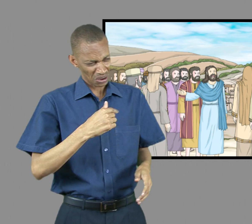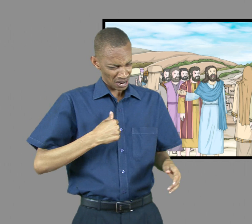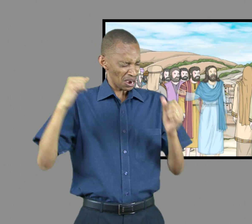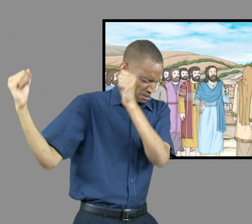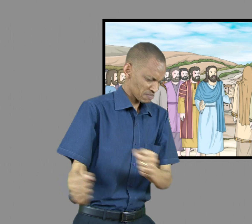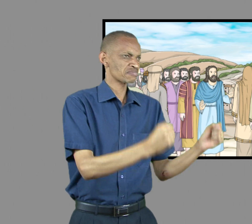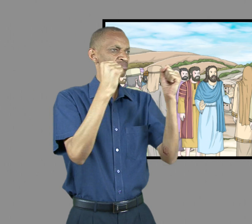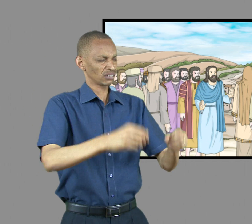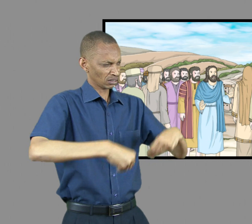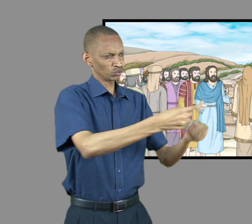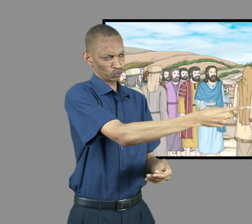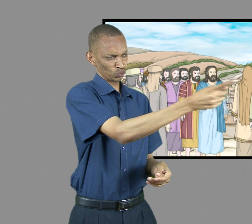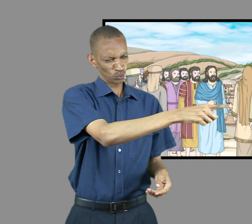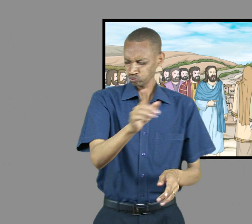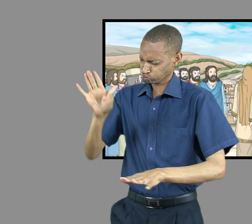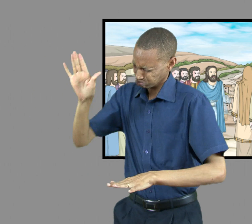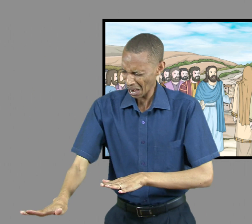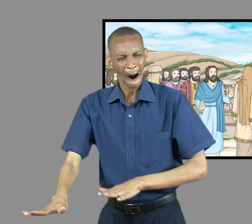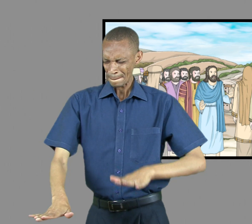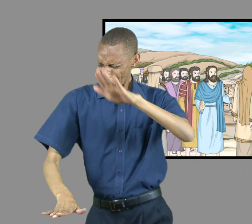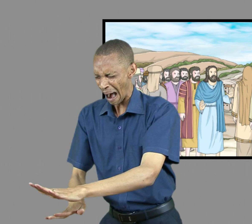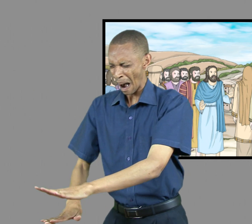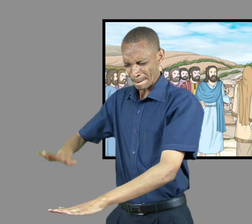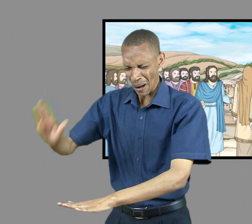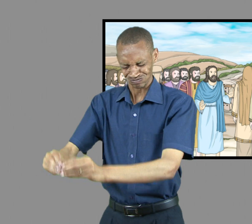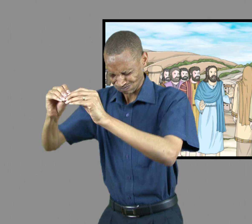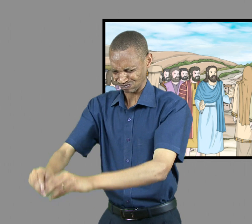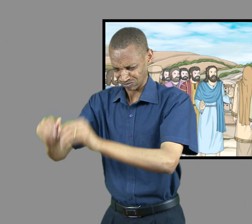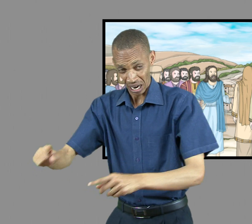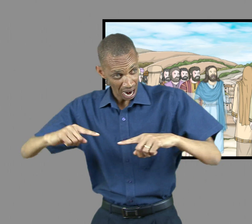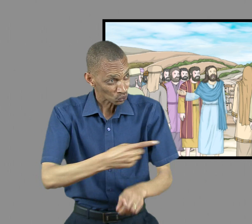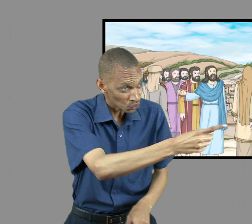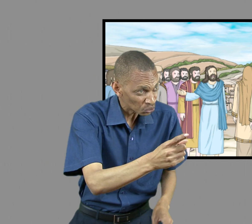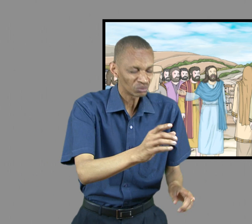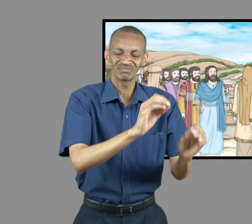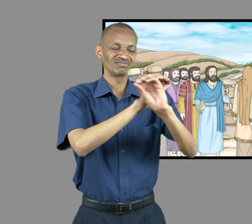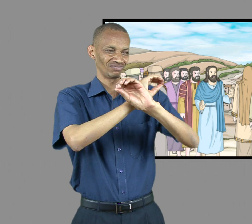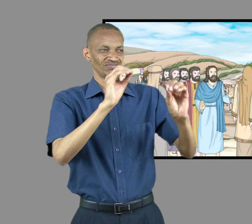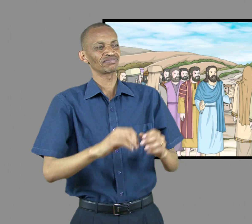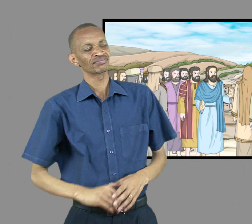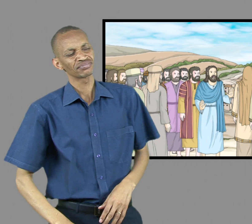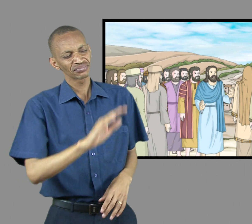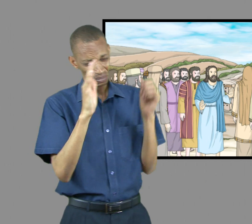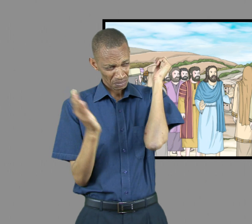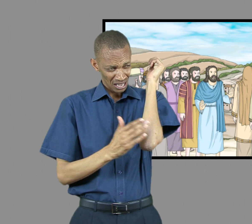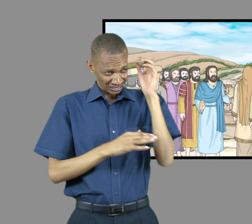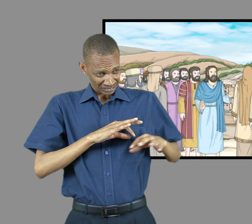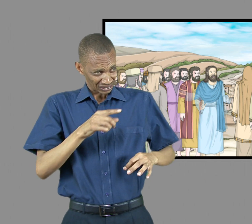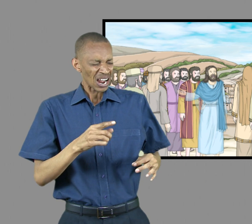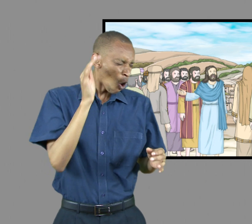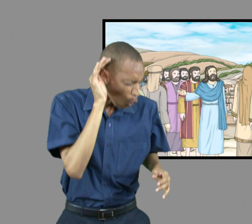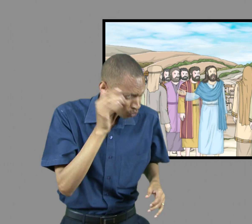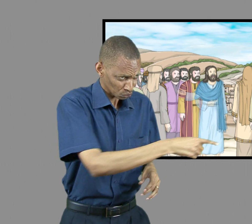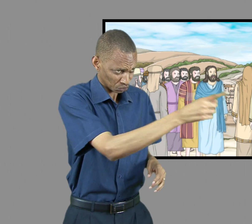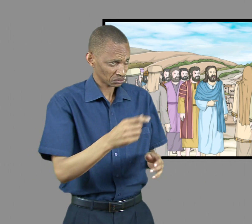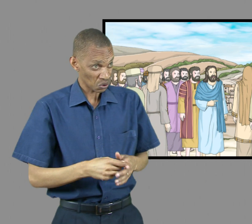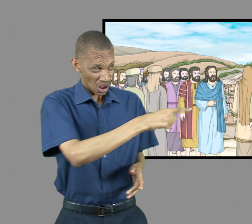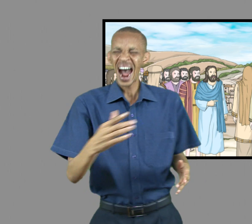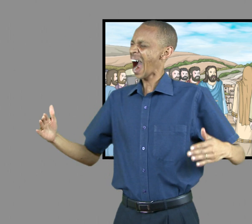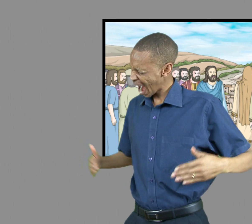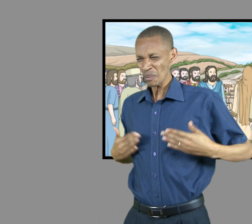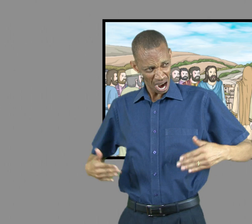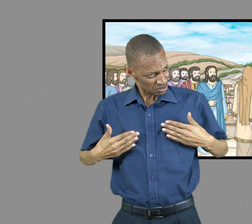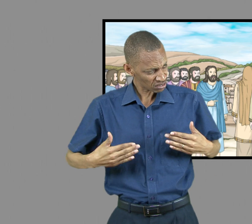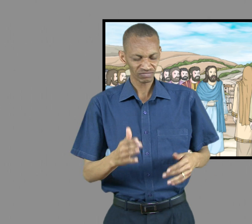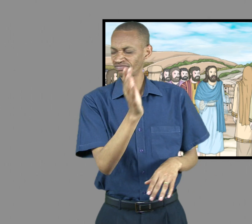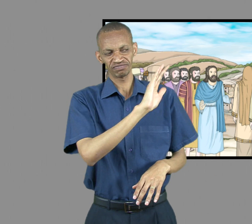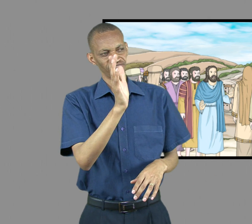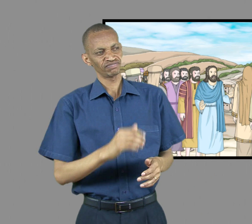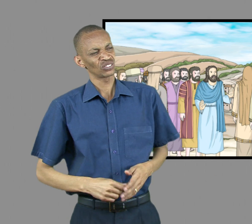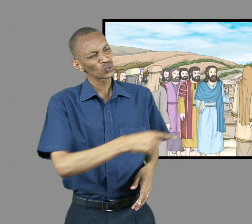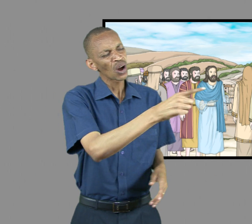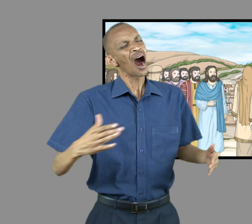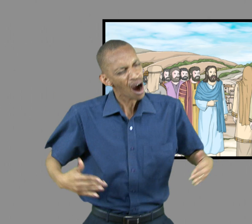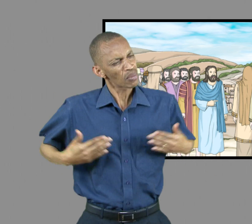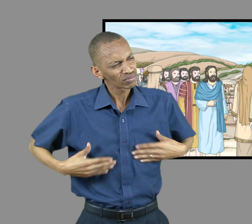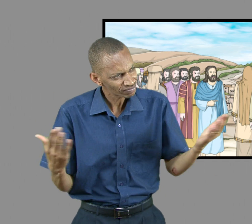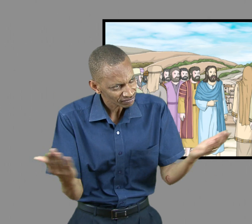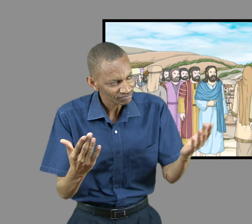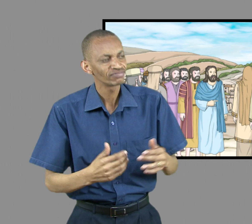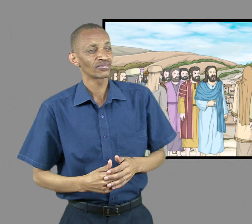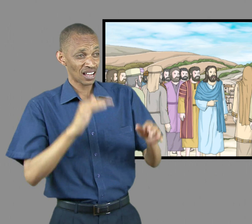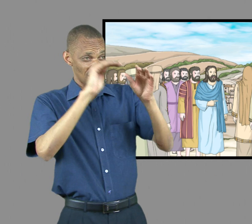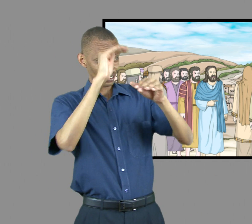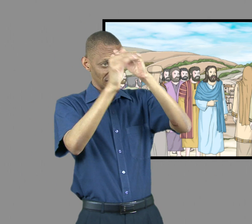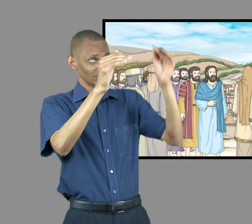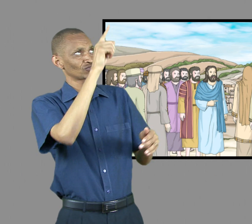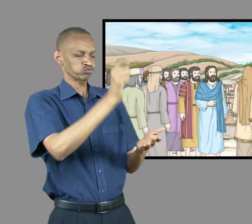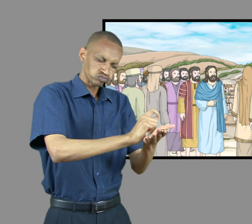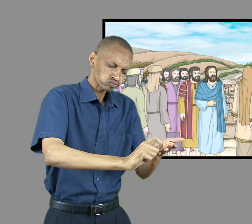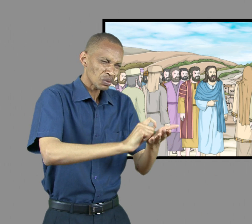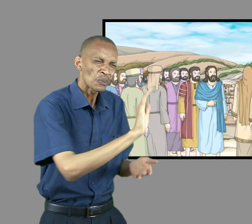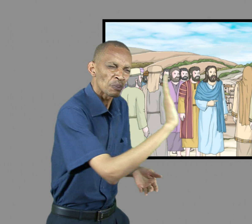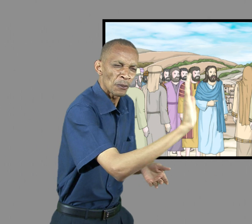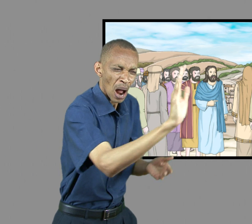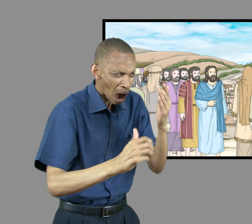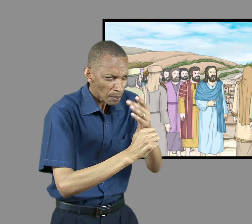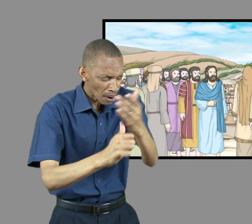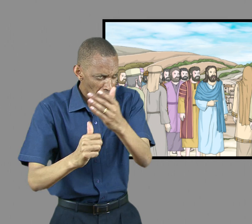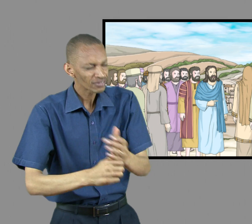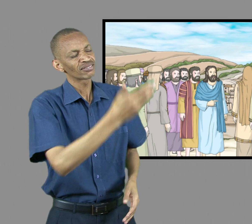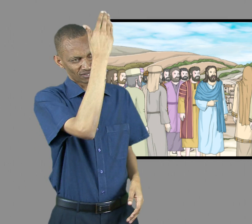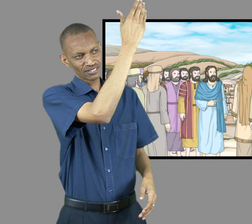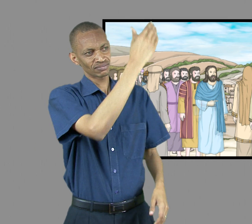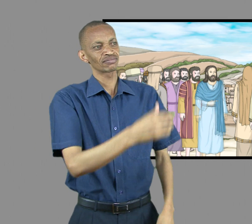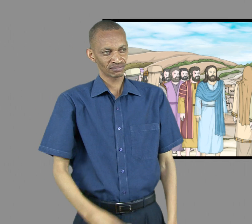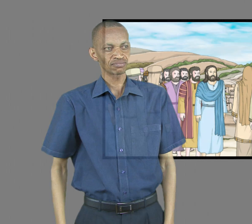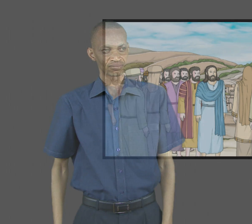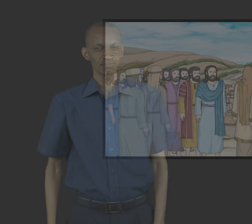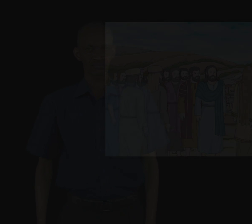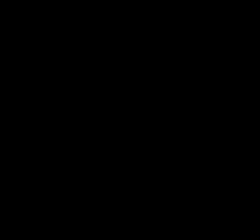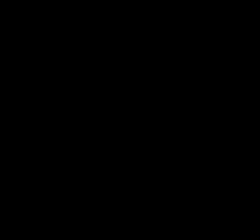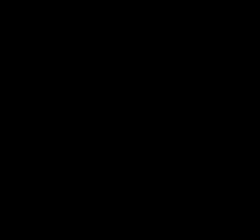Nevertheless, do not rejoice that the spirits submit to you, but rejoice that your names are written in heaven.”